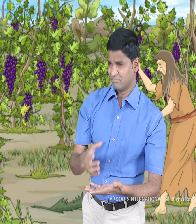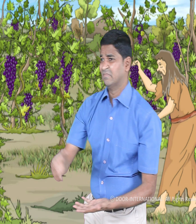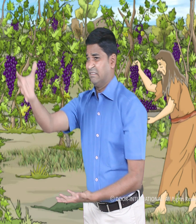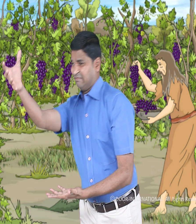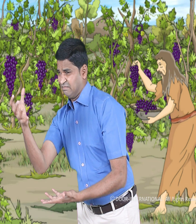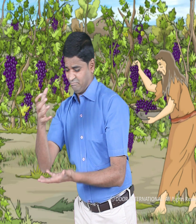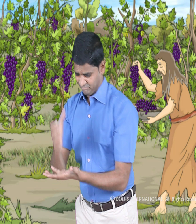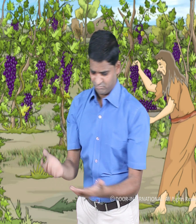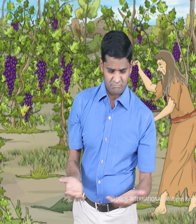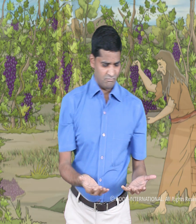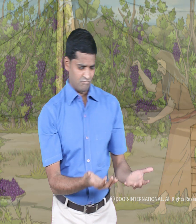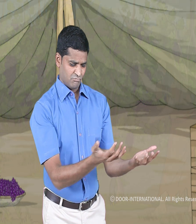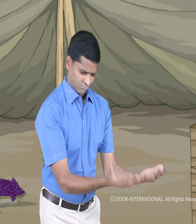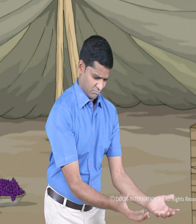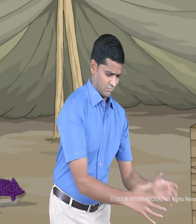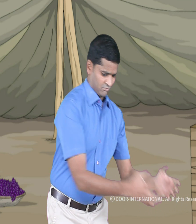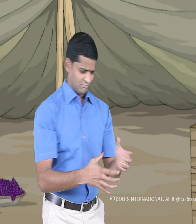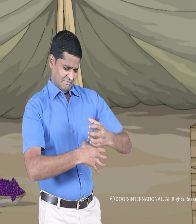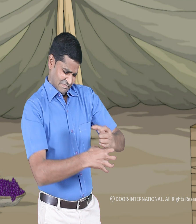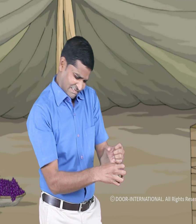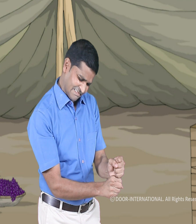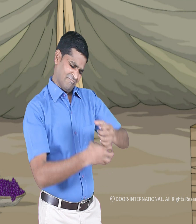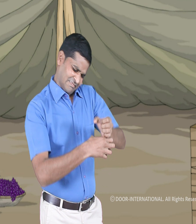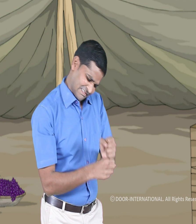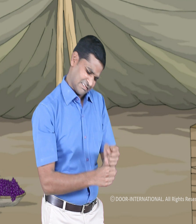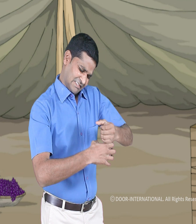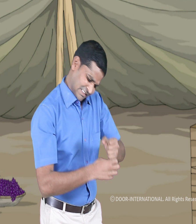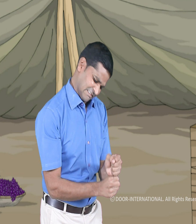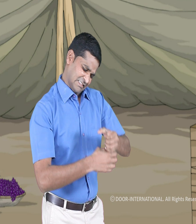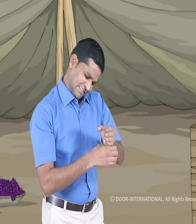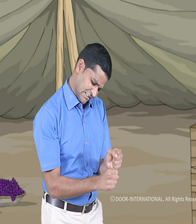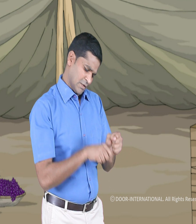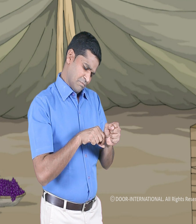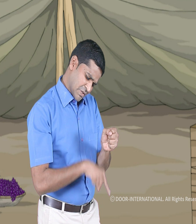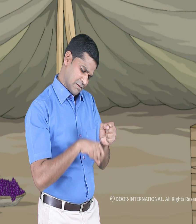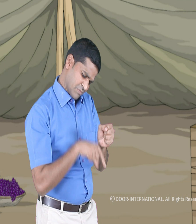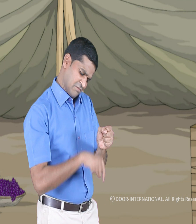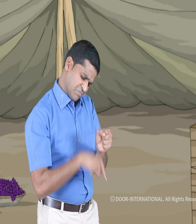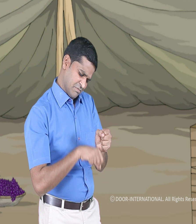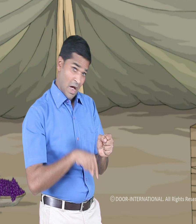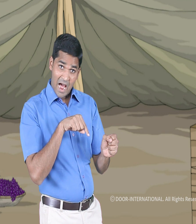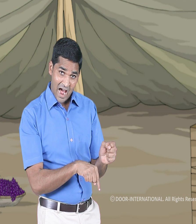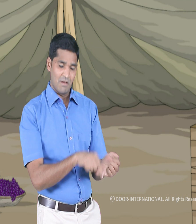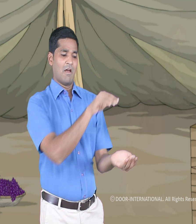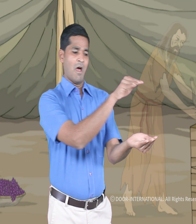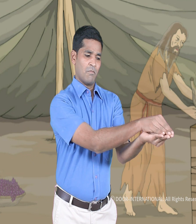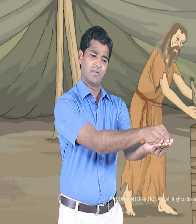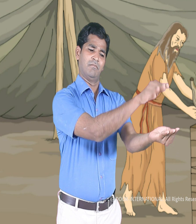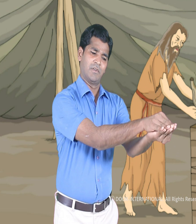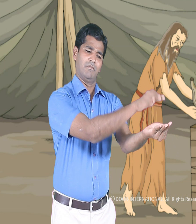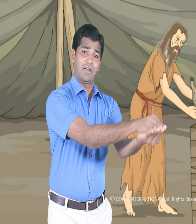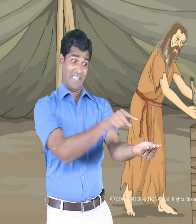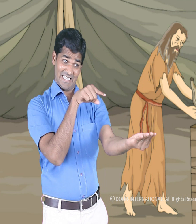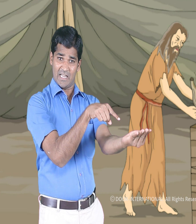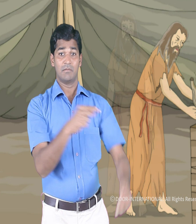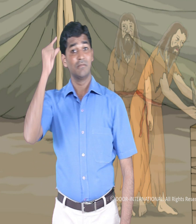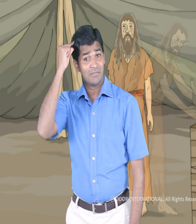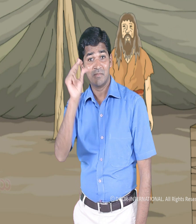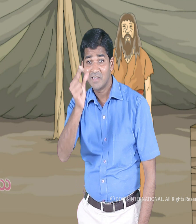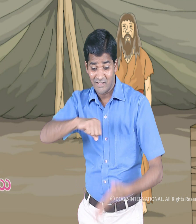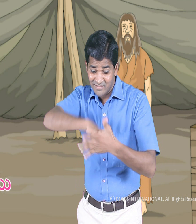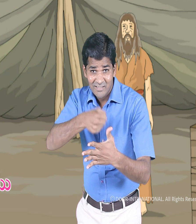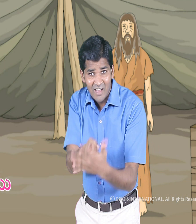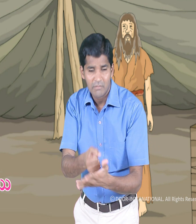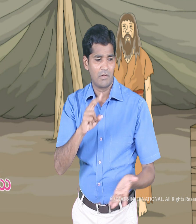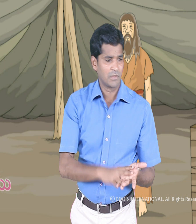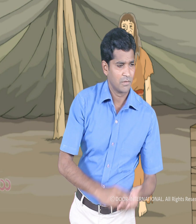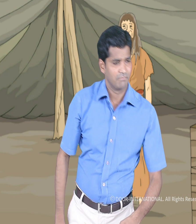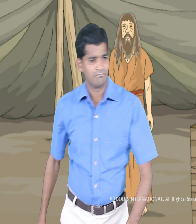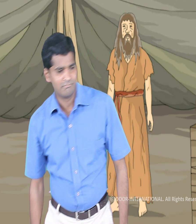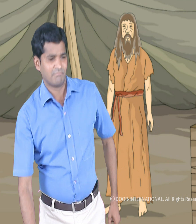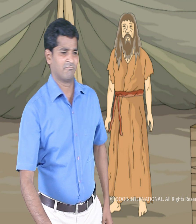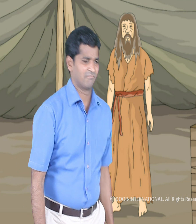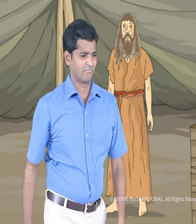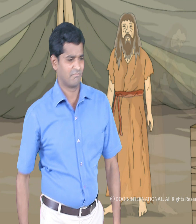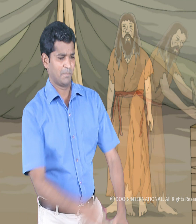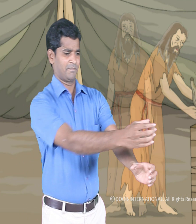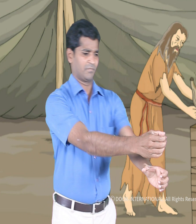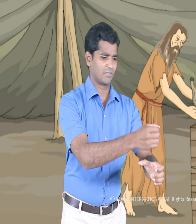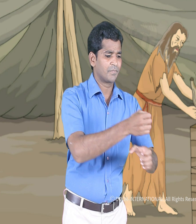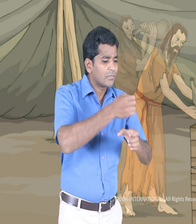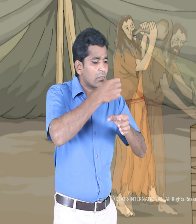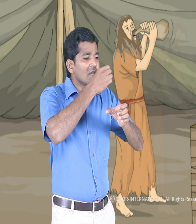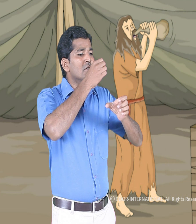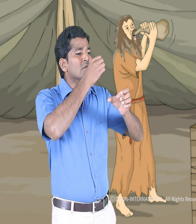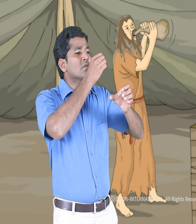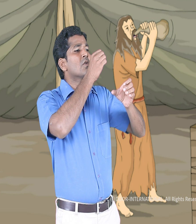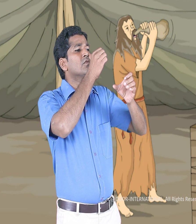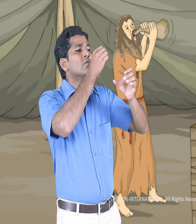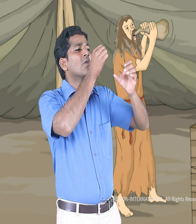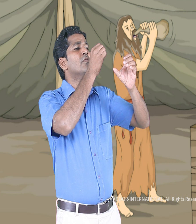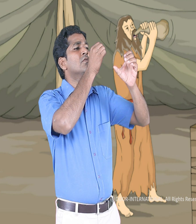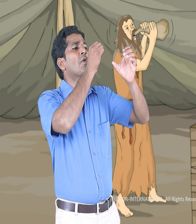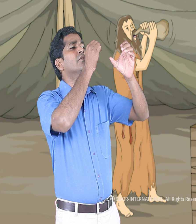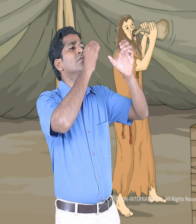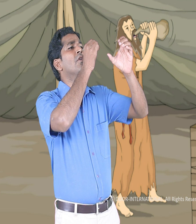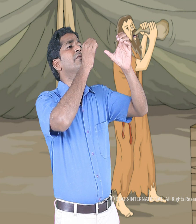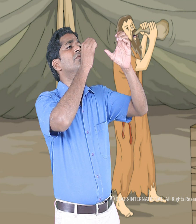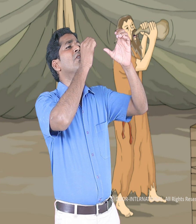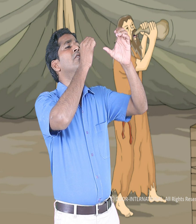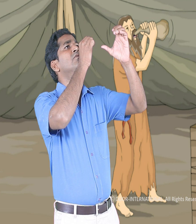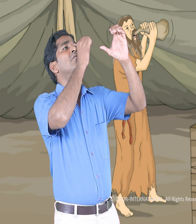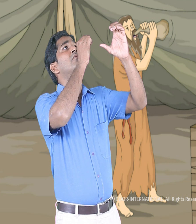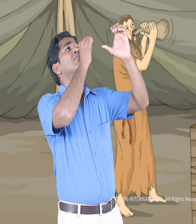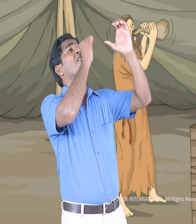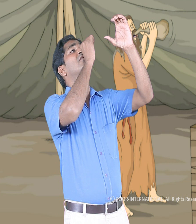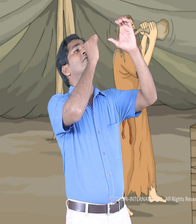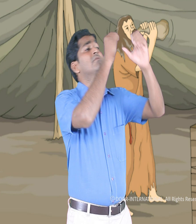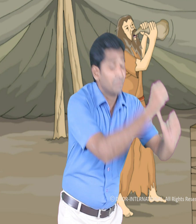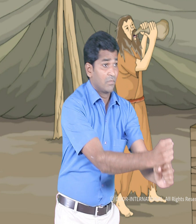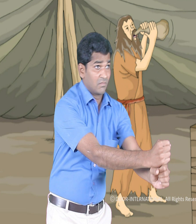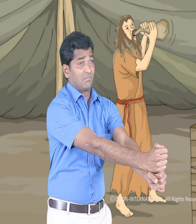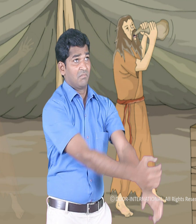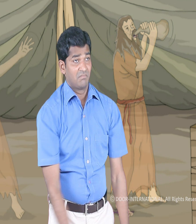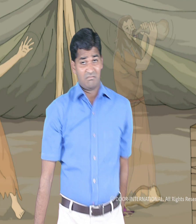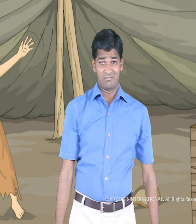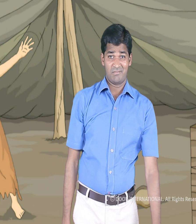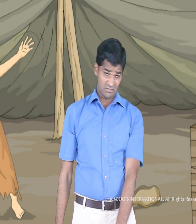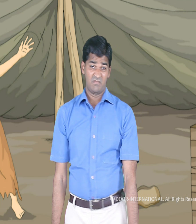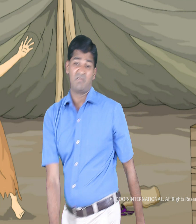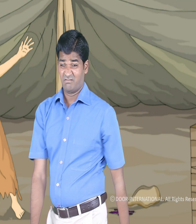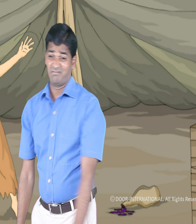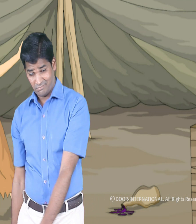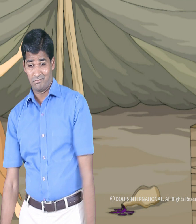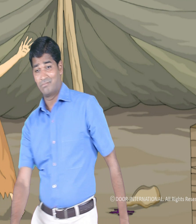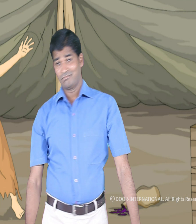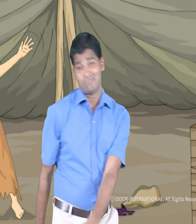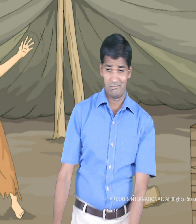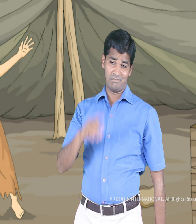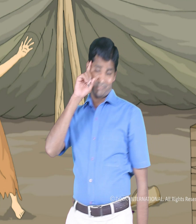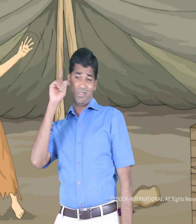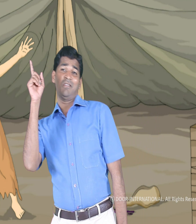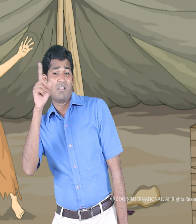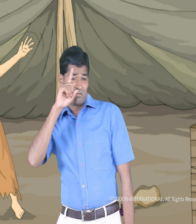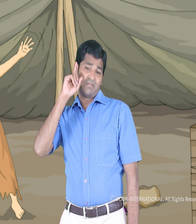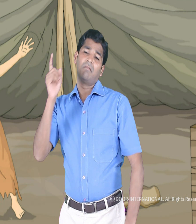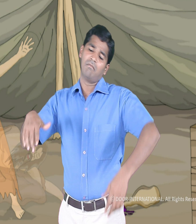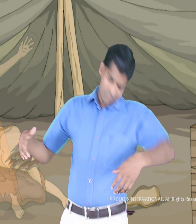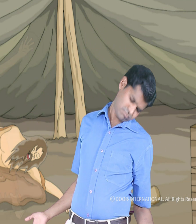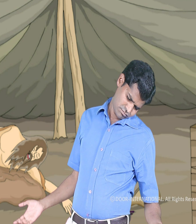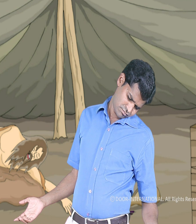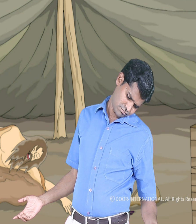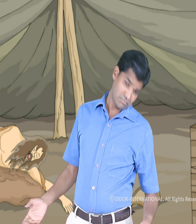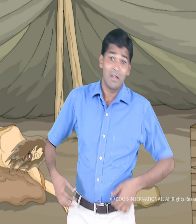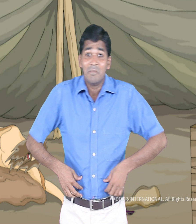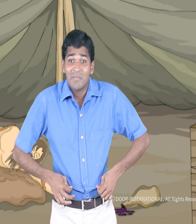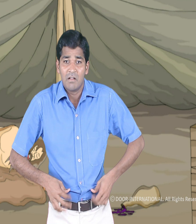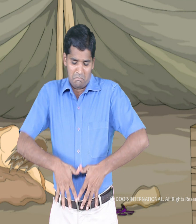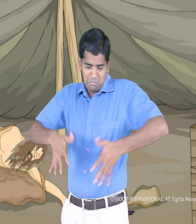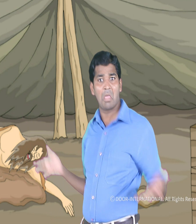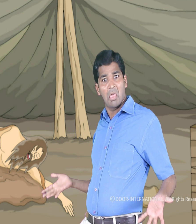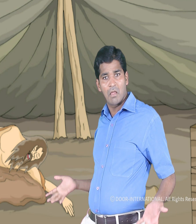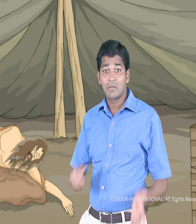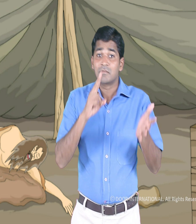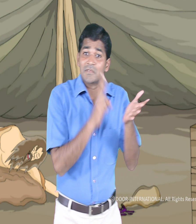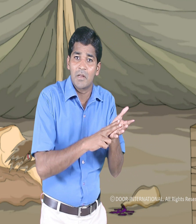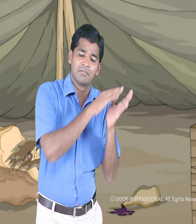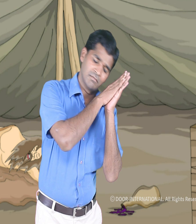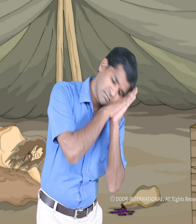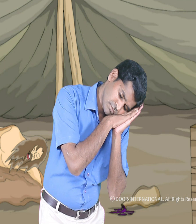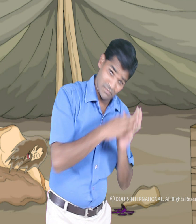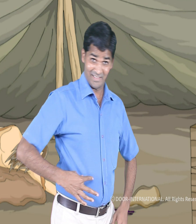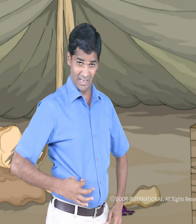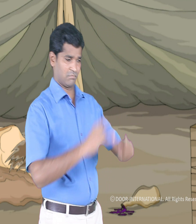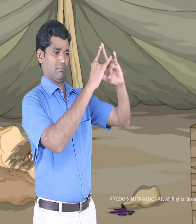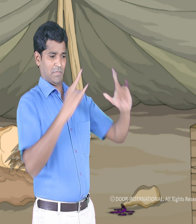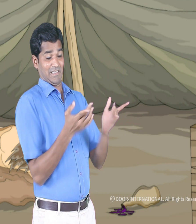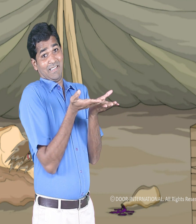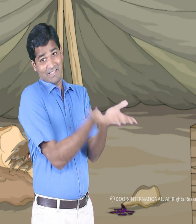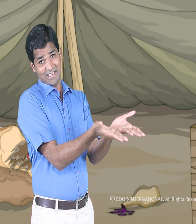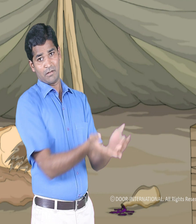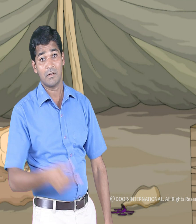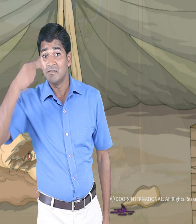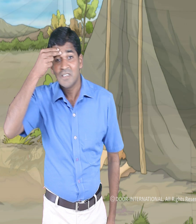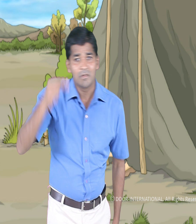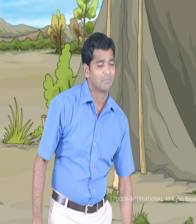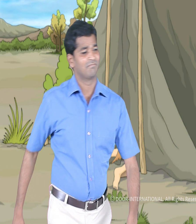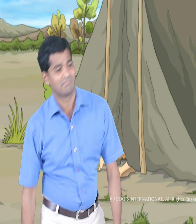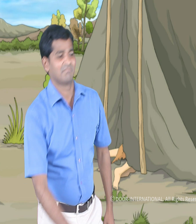But when he drank some of its wine, he became drunk and uncovered himself inside his tent.